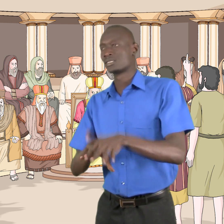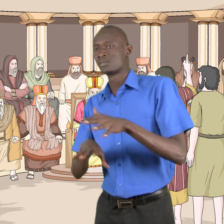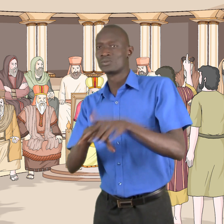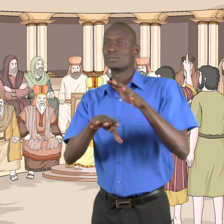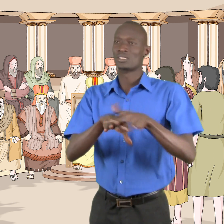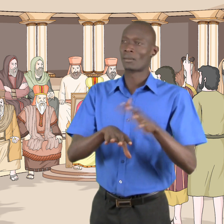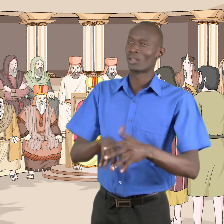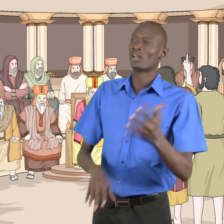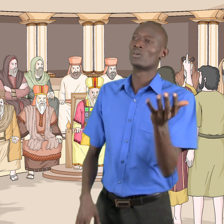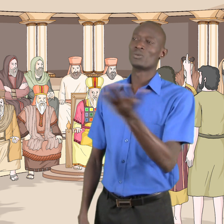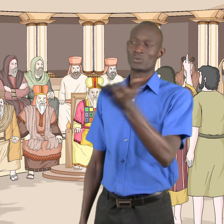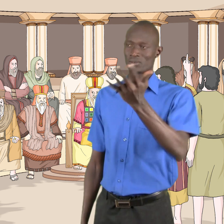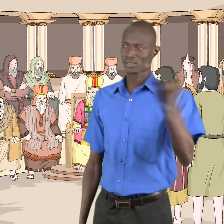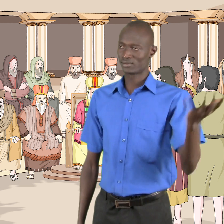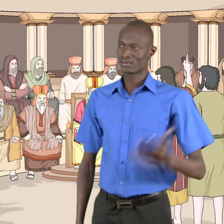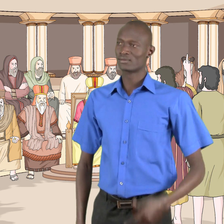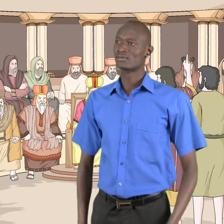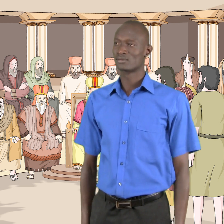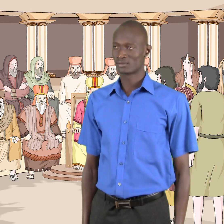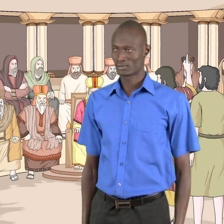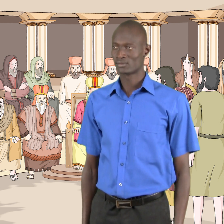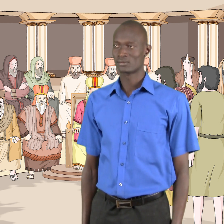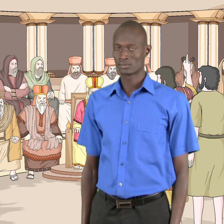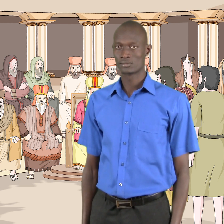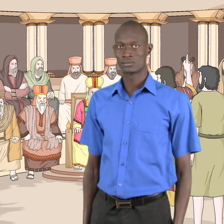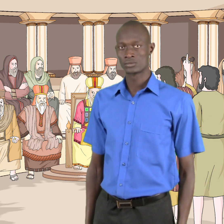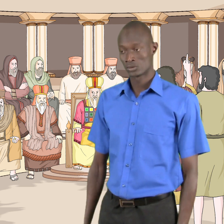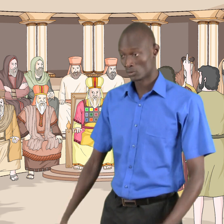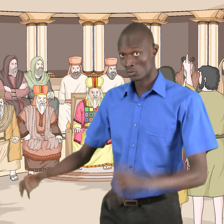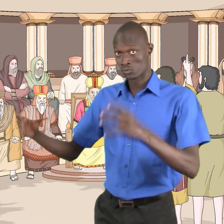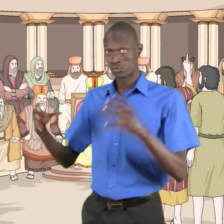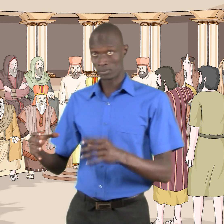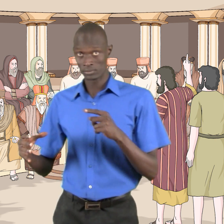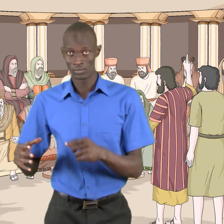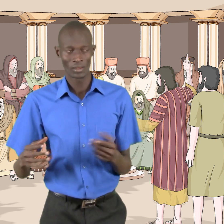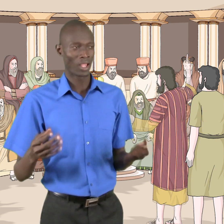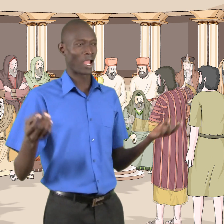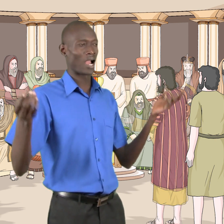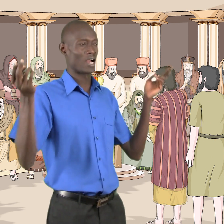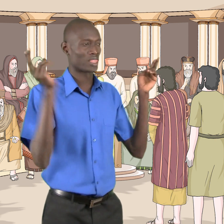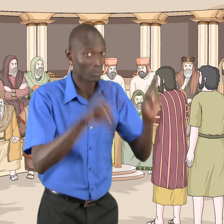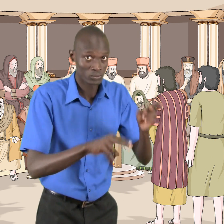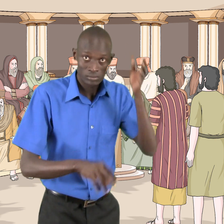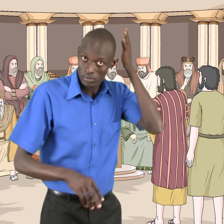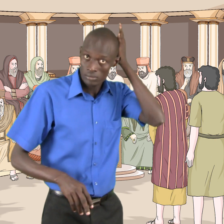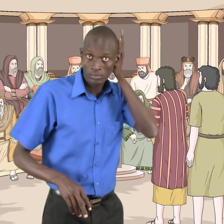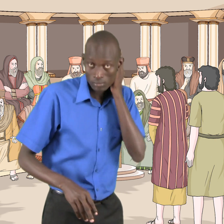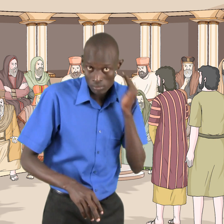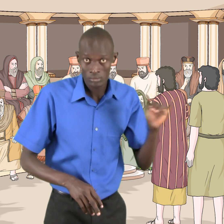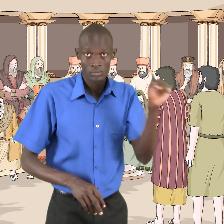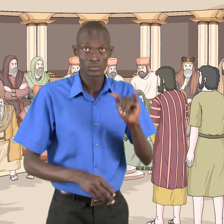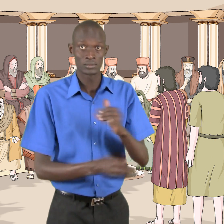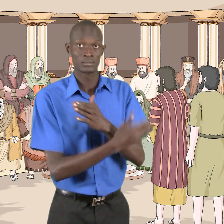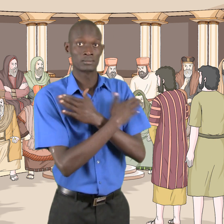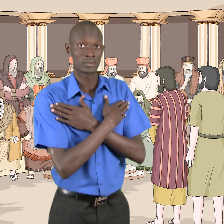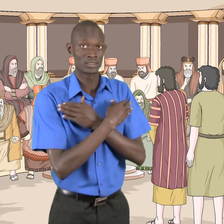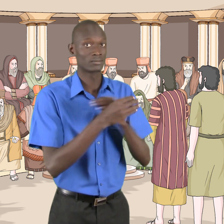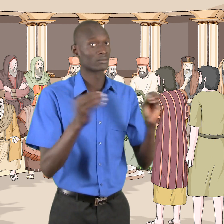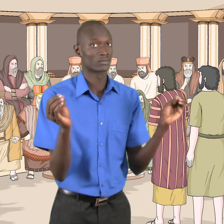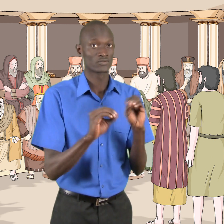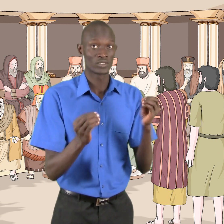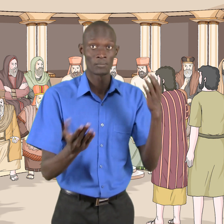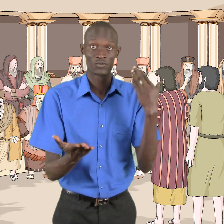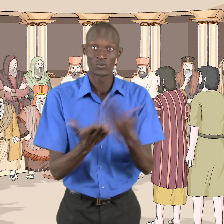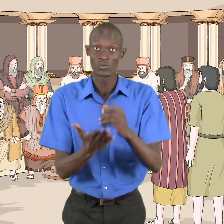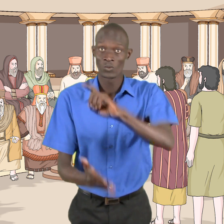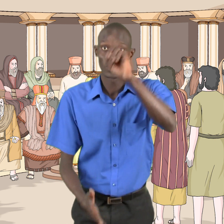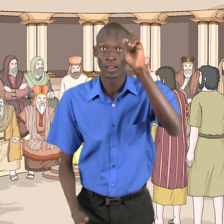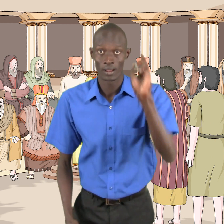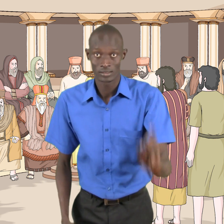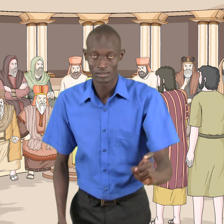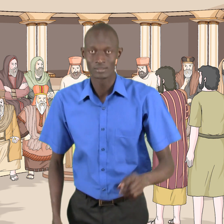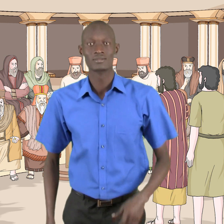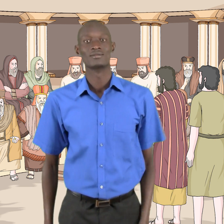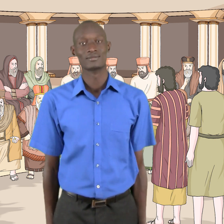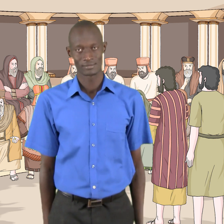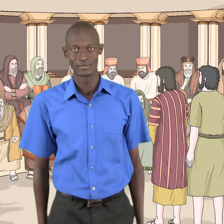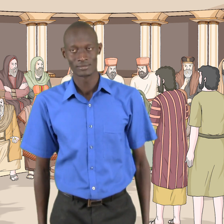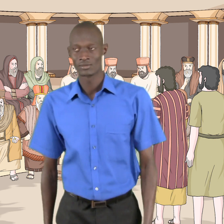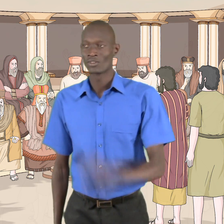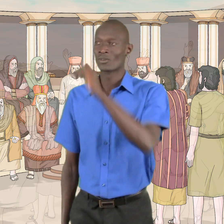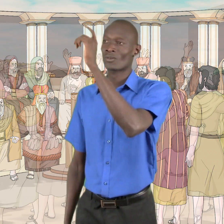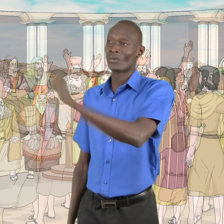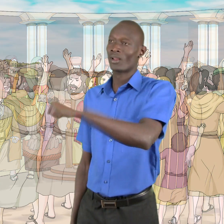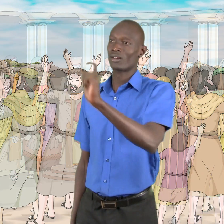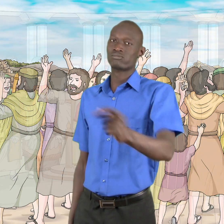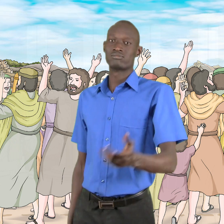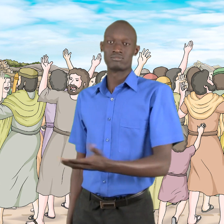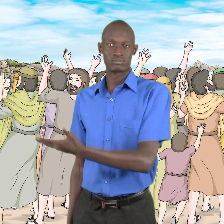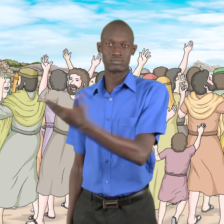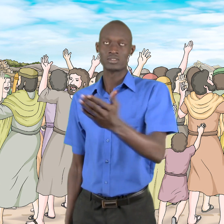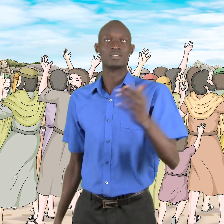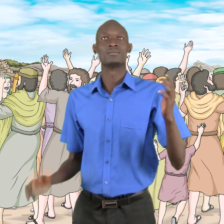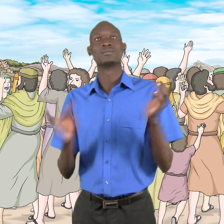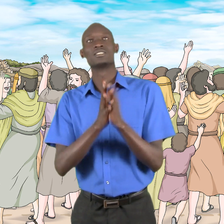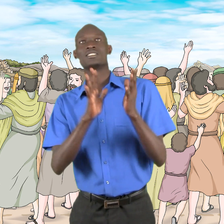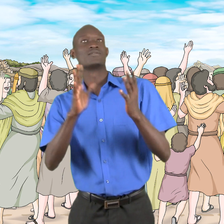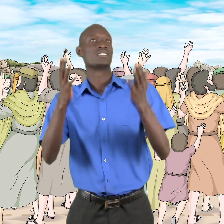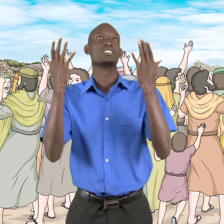After further threats they let them go.